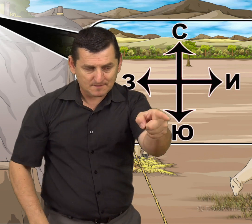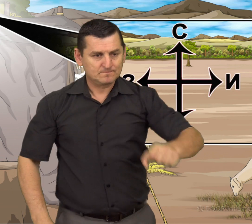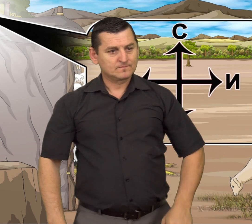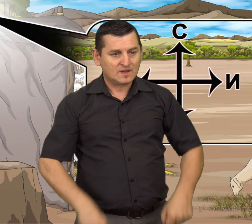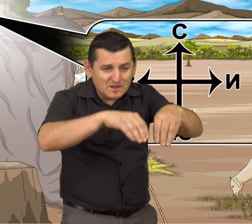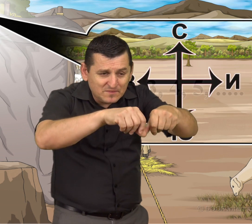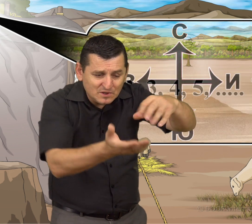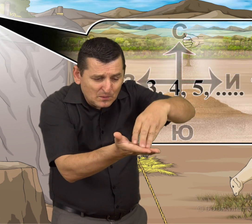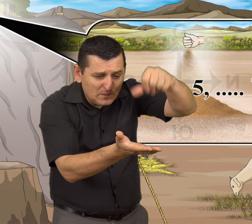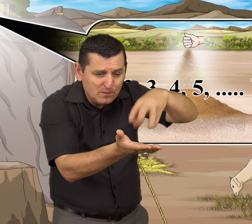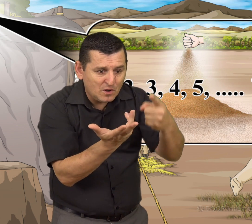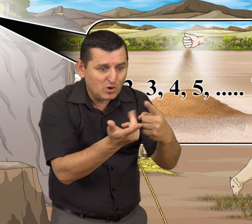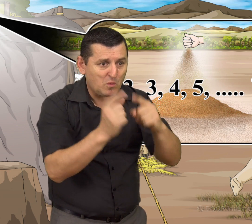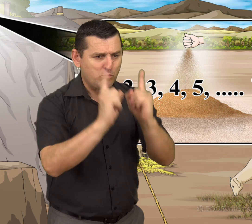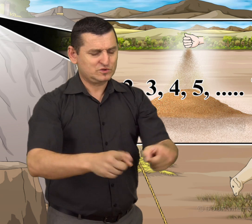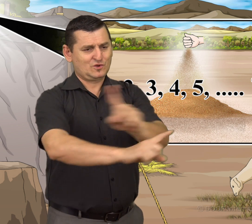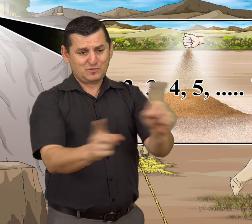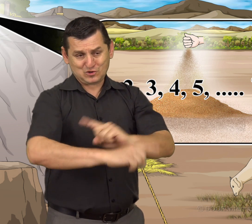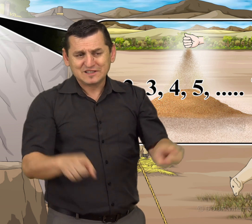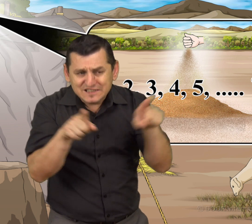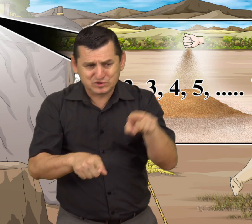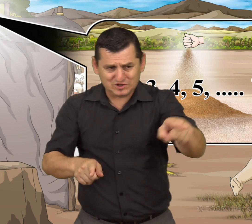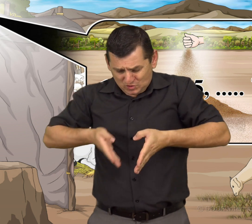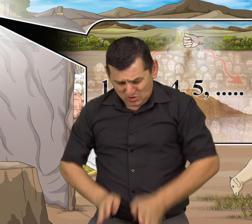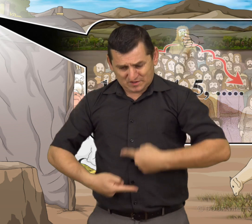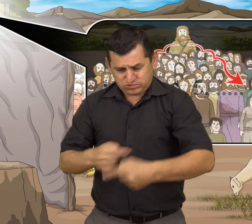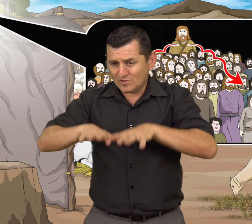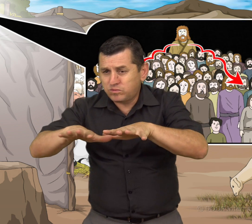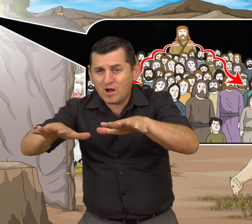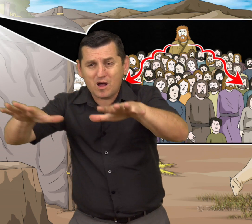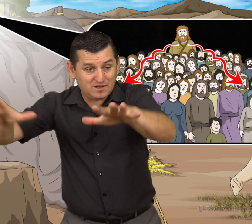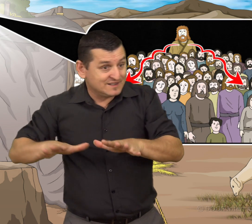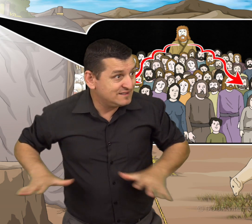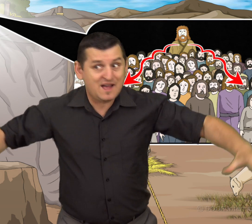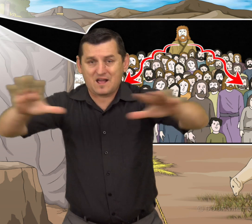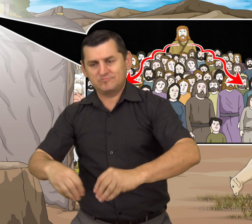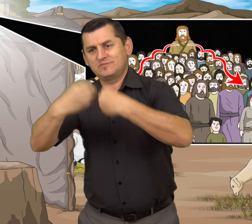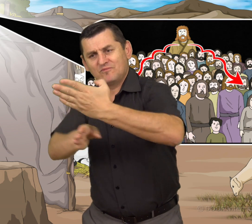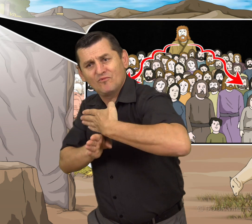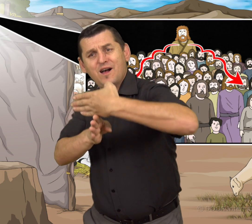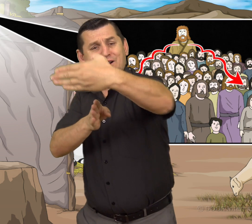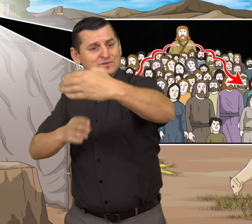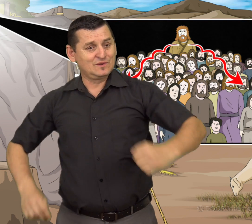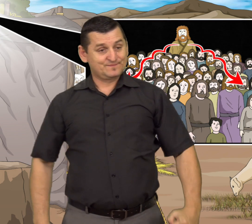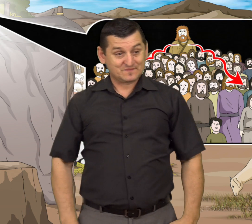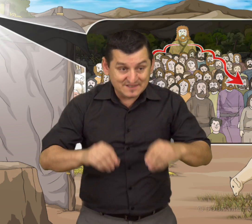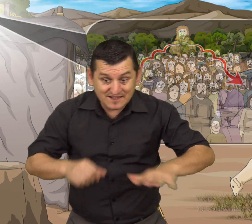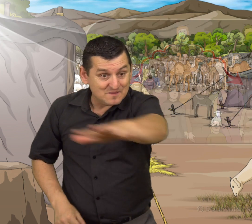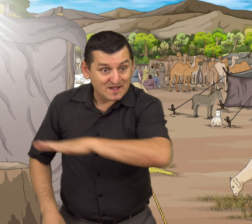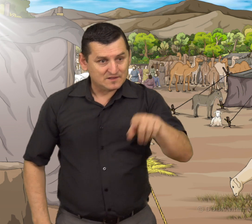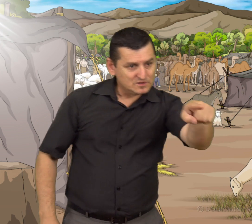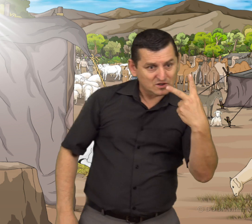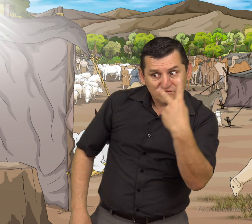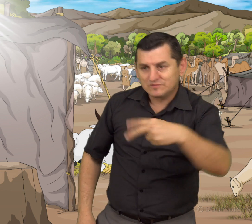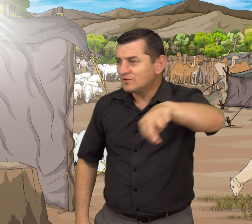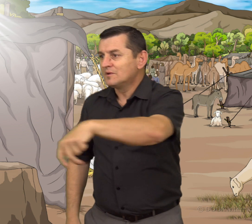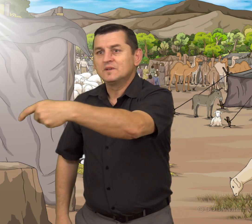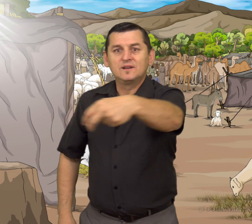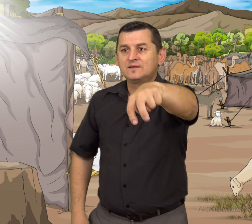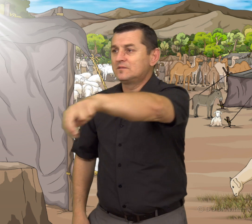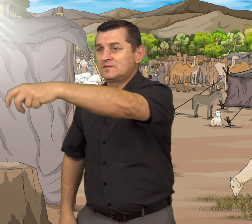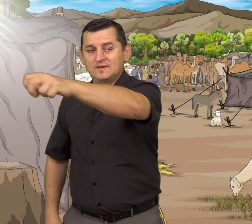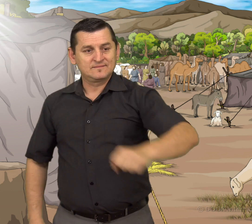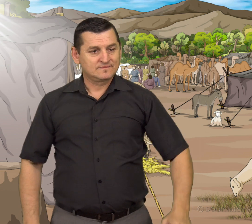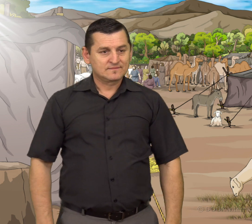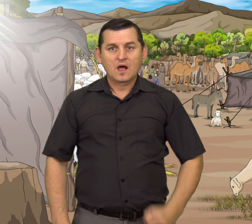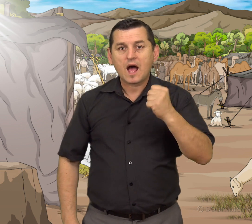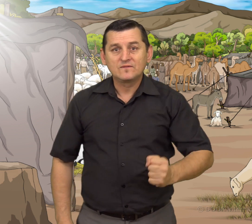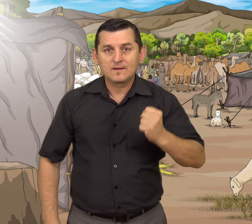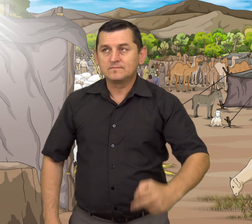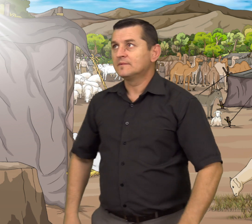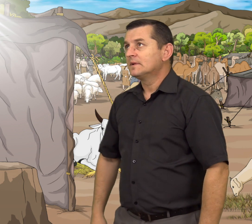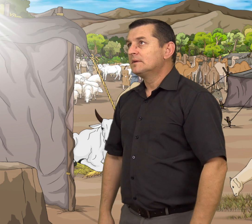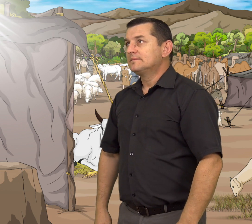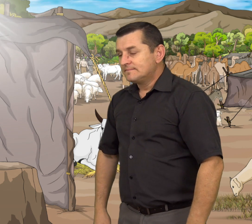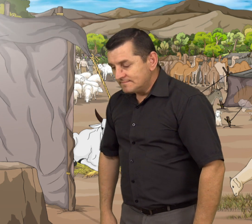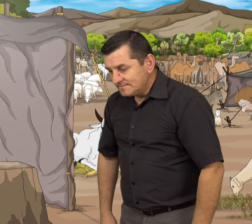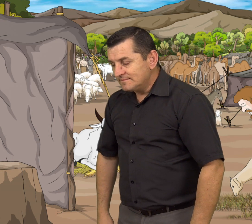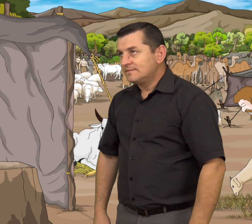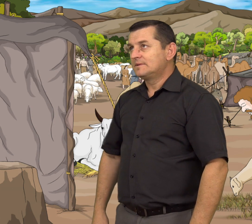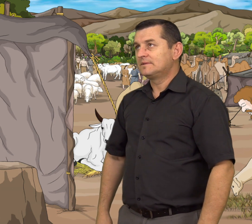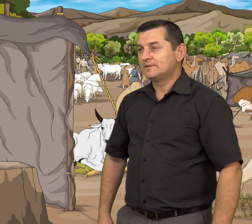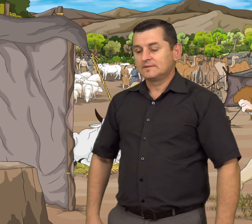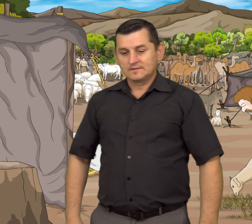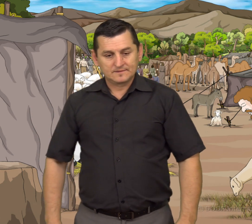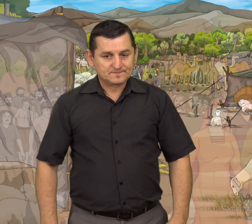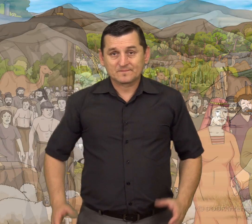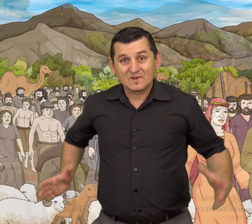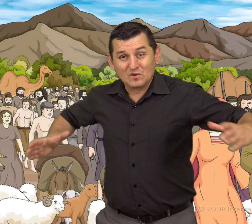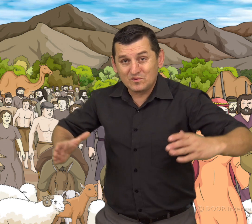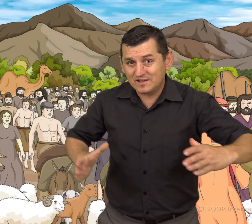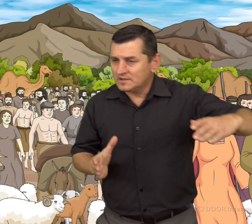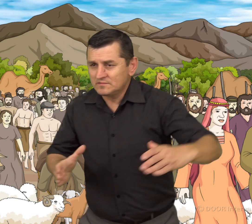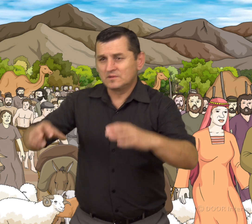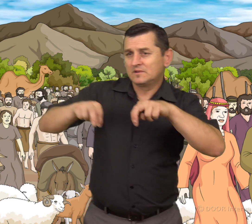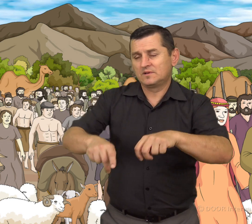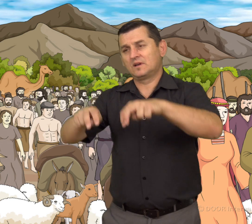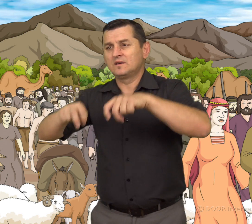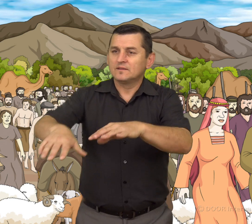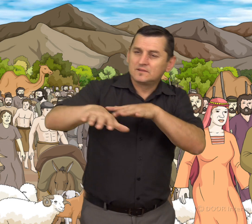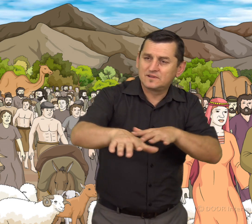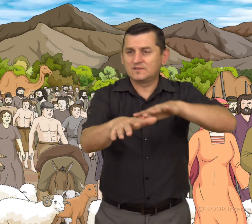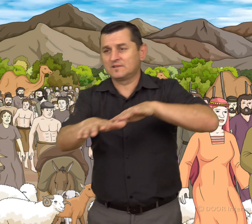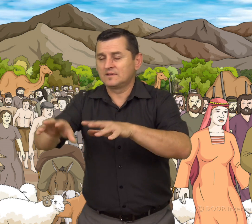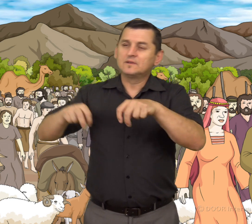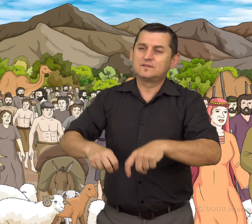I will make your offspring like the dust of the earth, so that if one could count the dust of the earth, then your offspring could be counted.